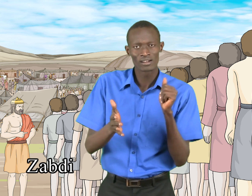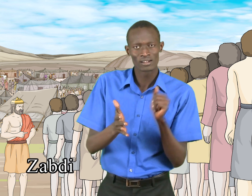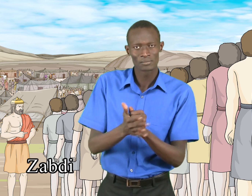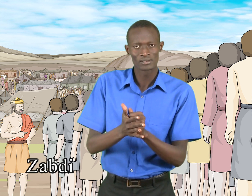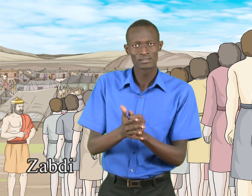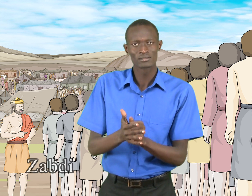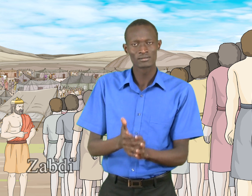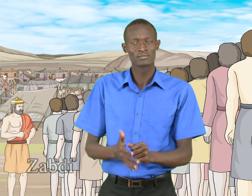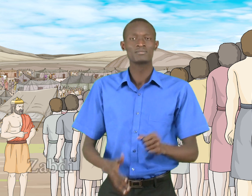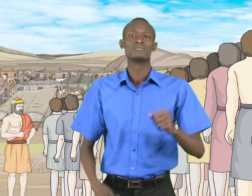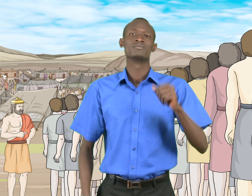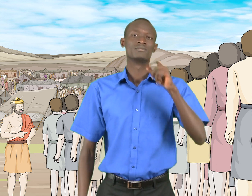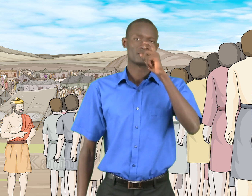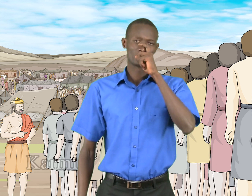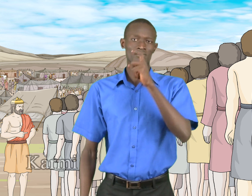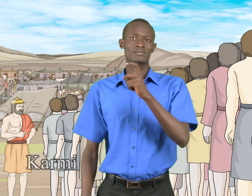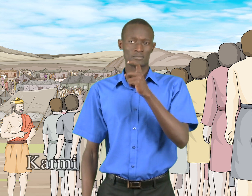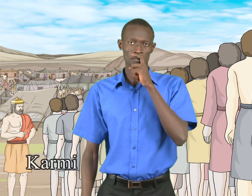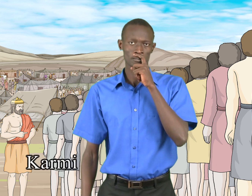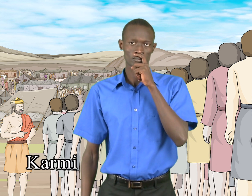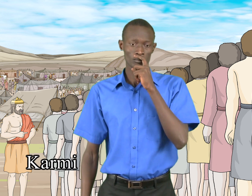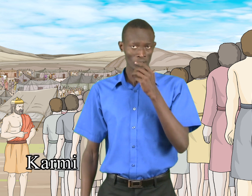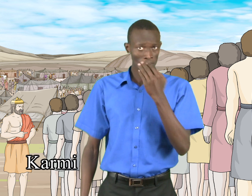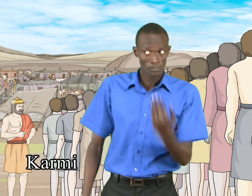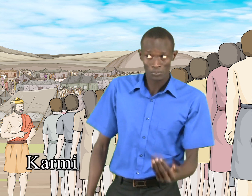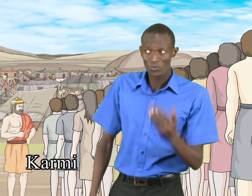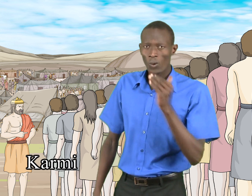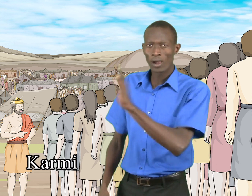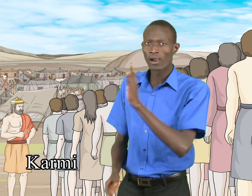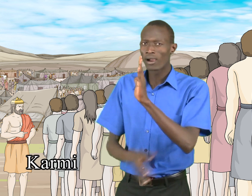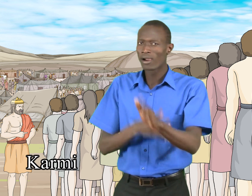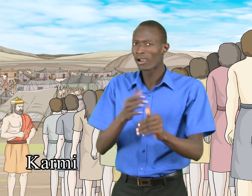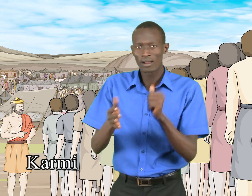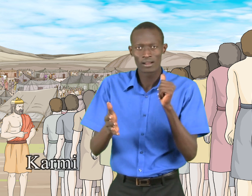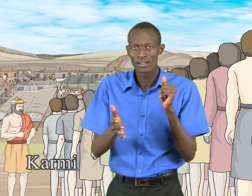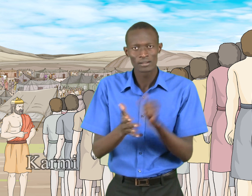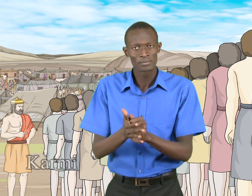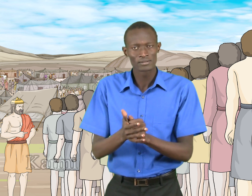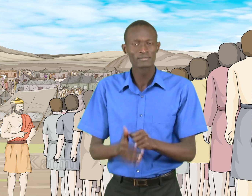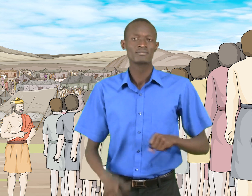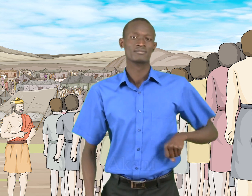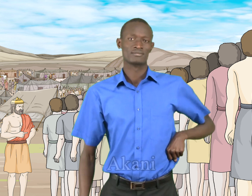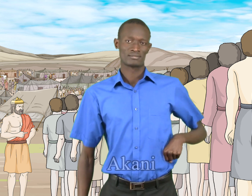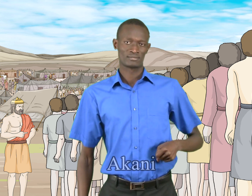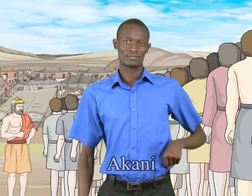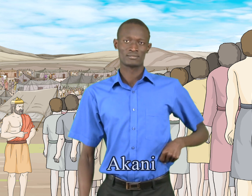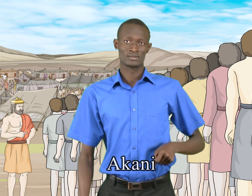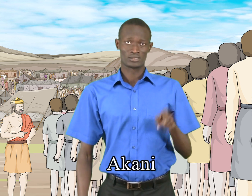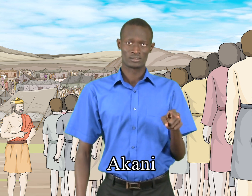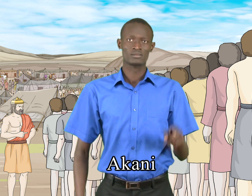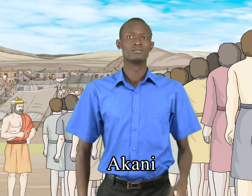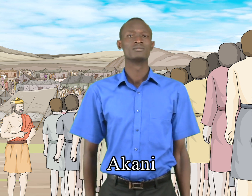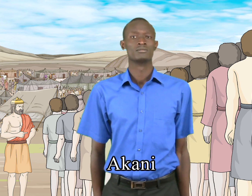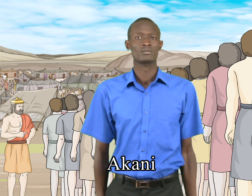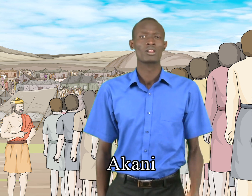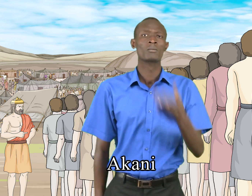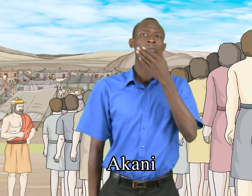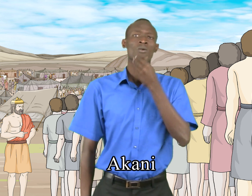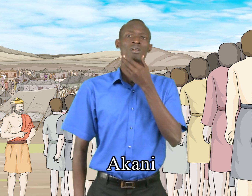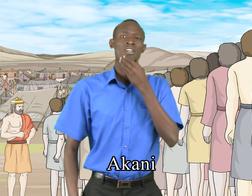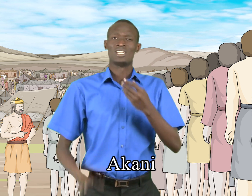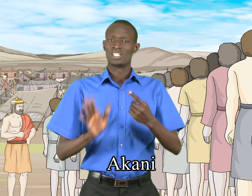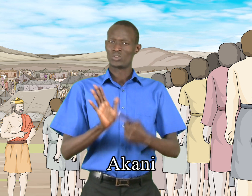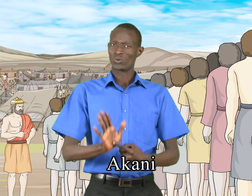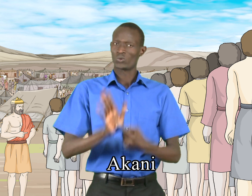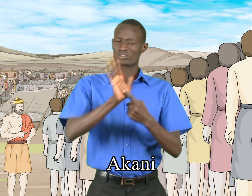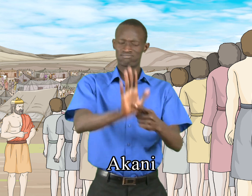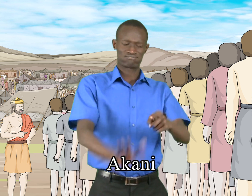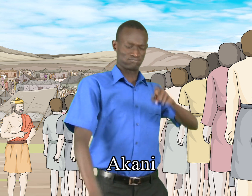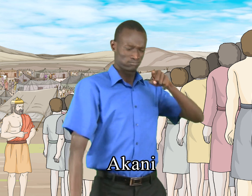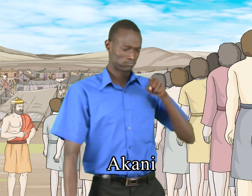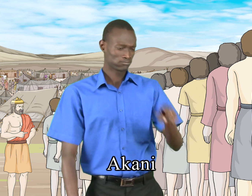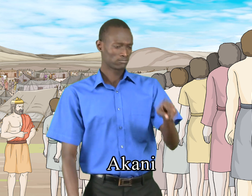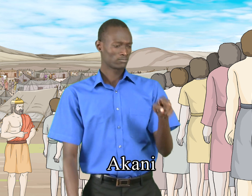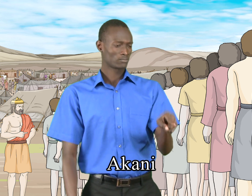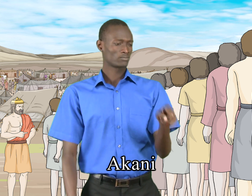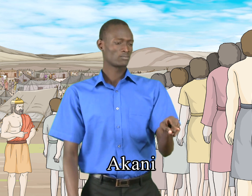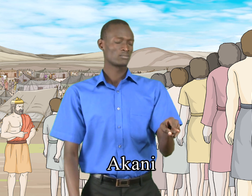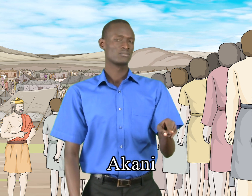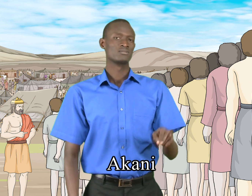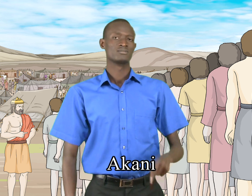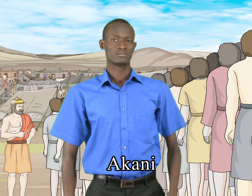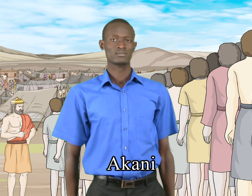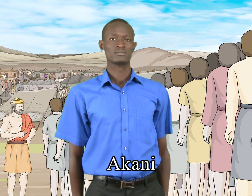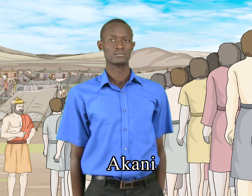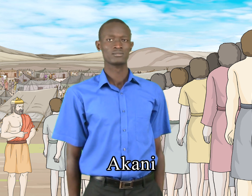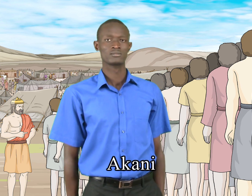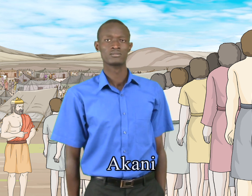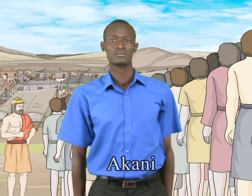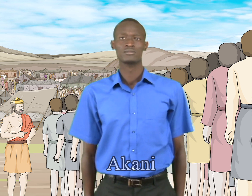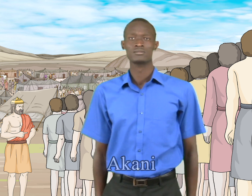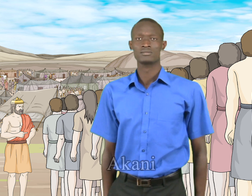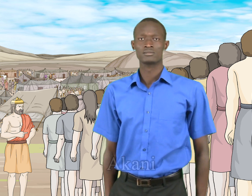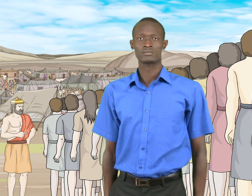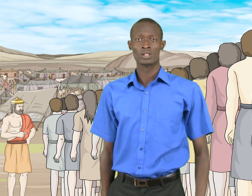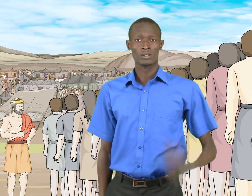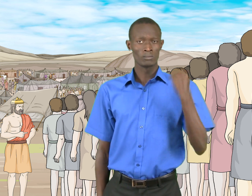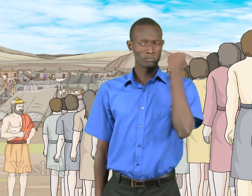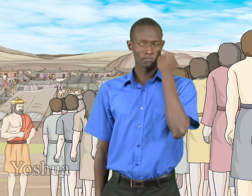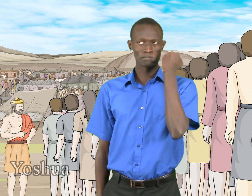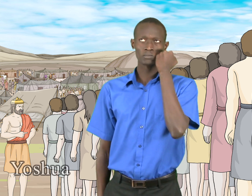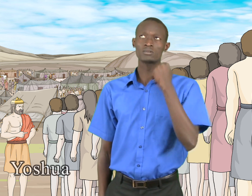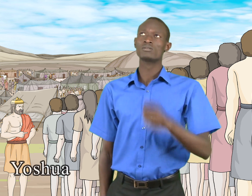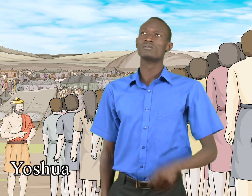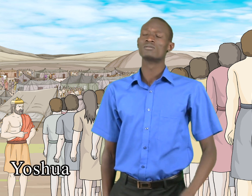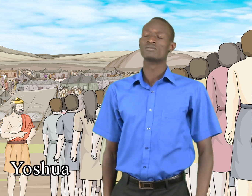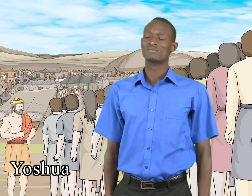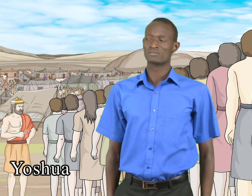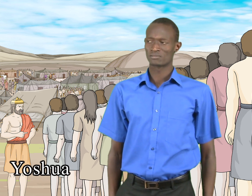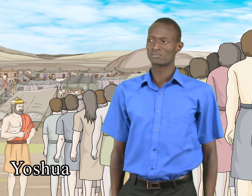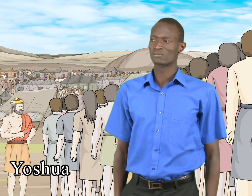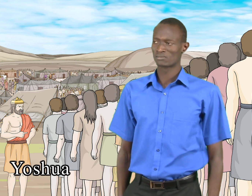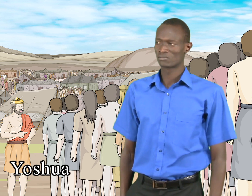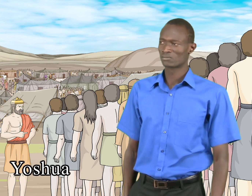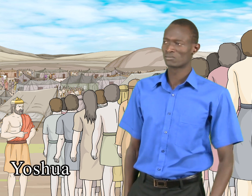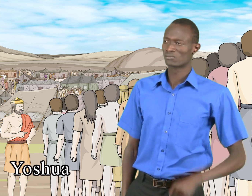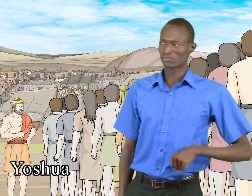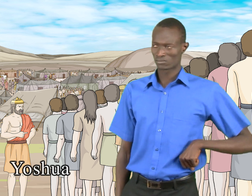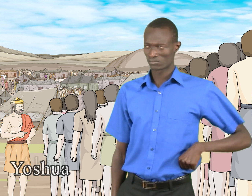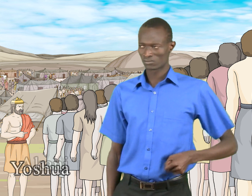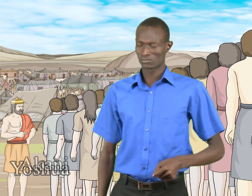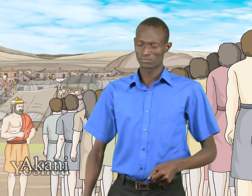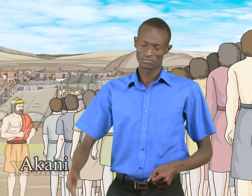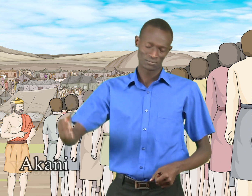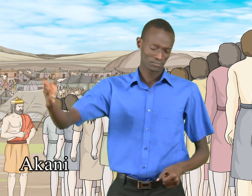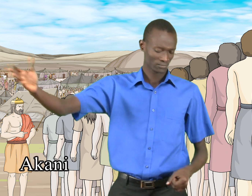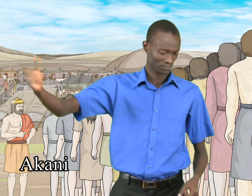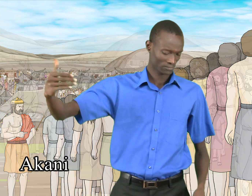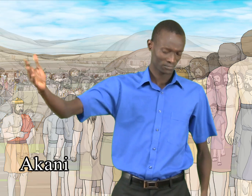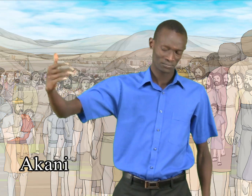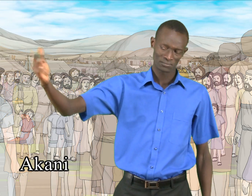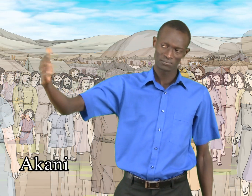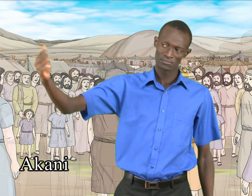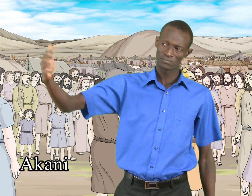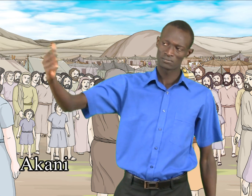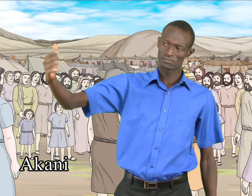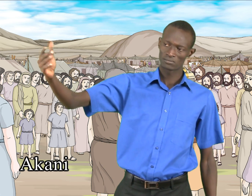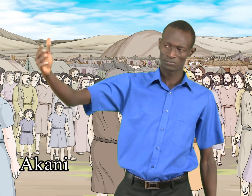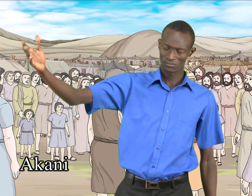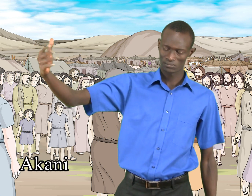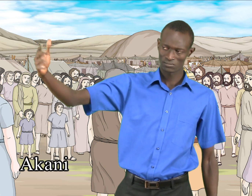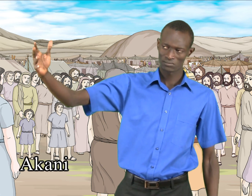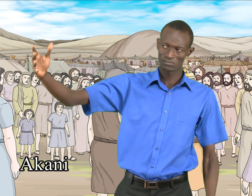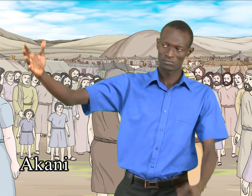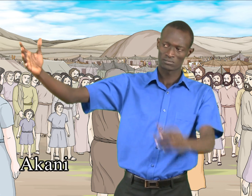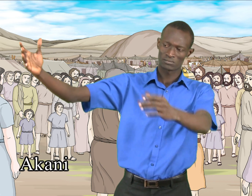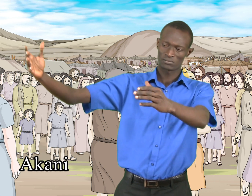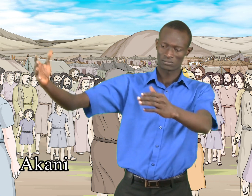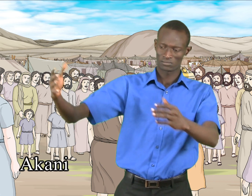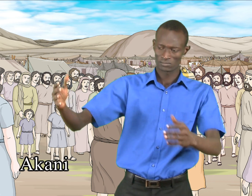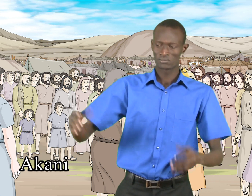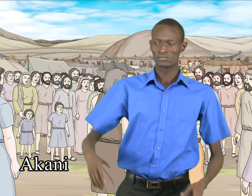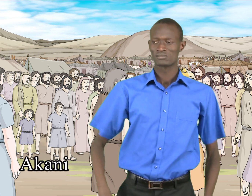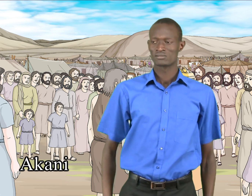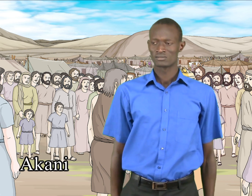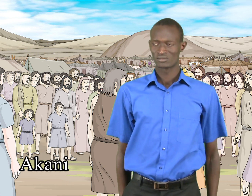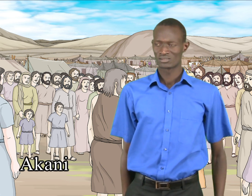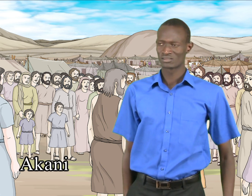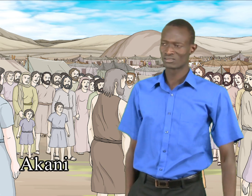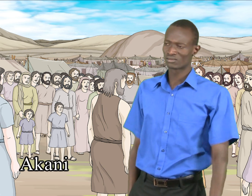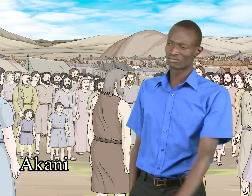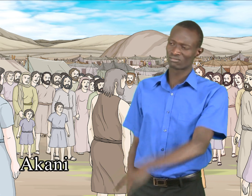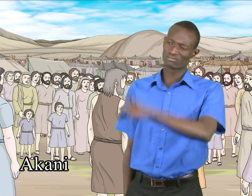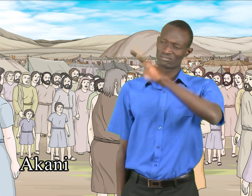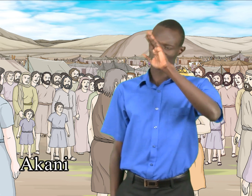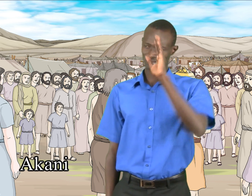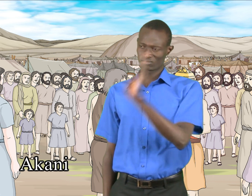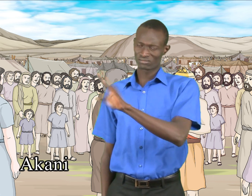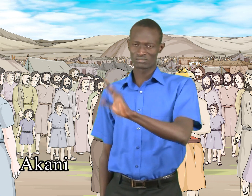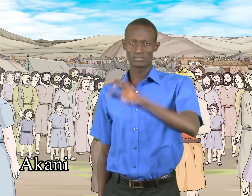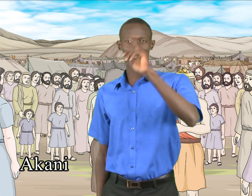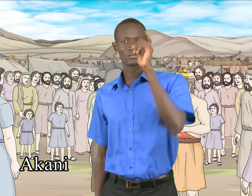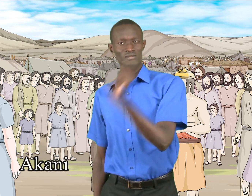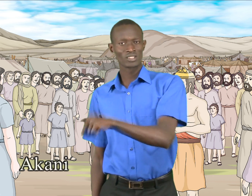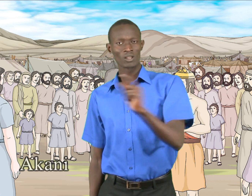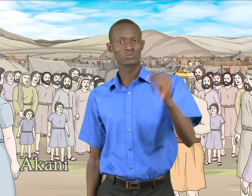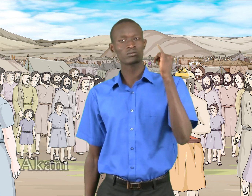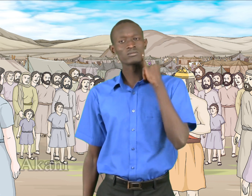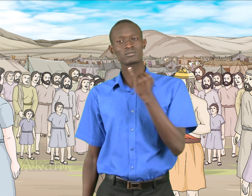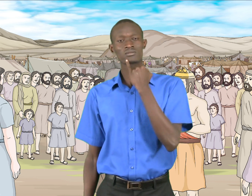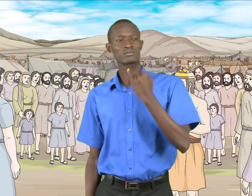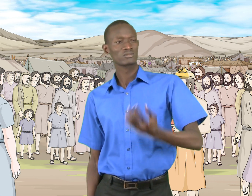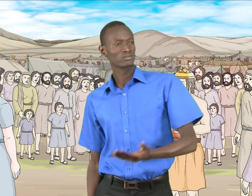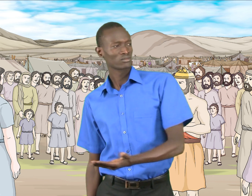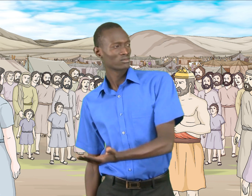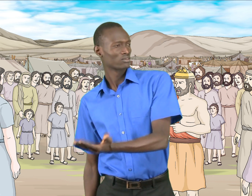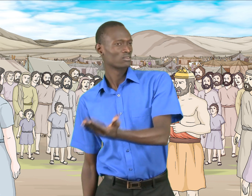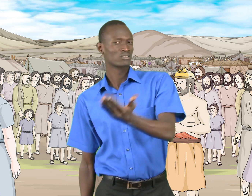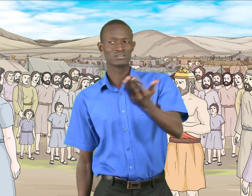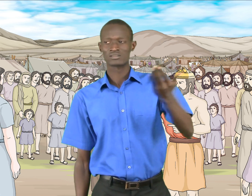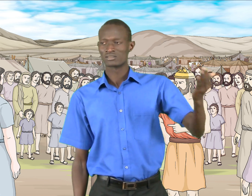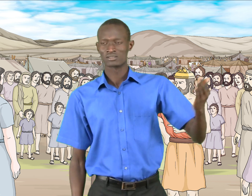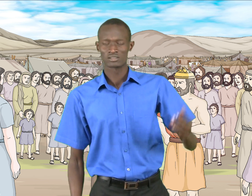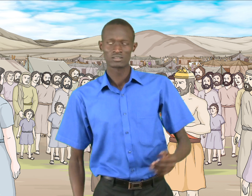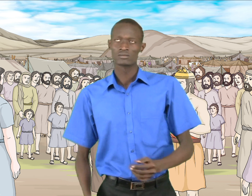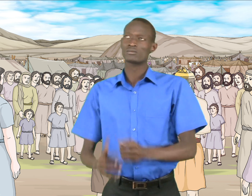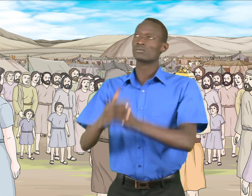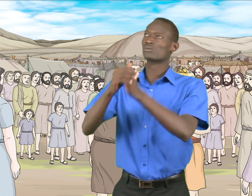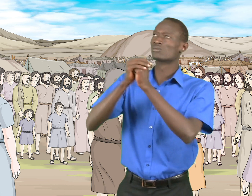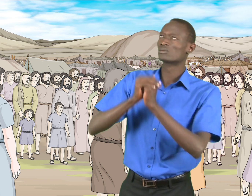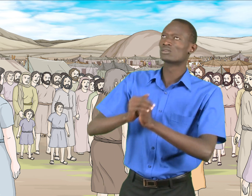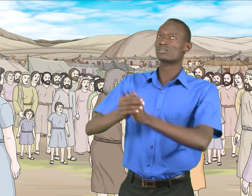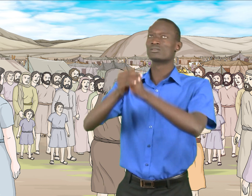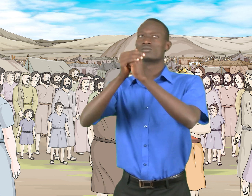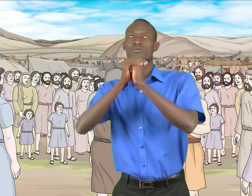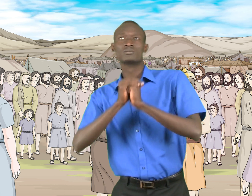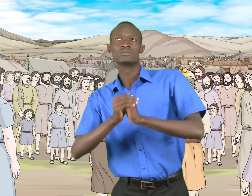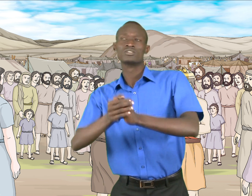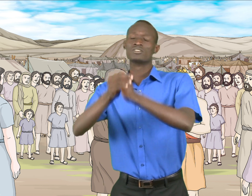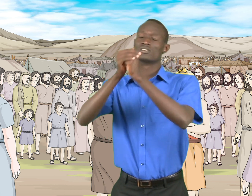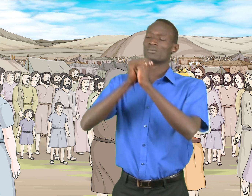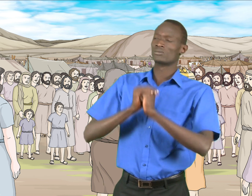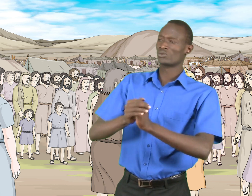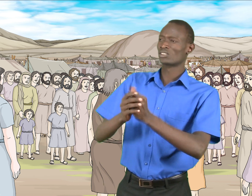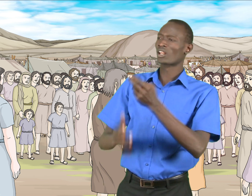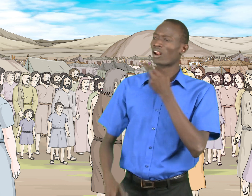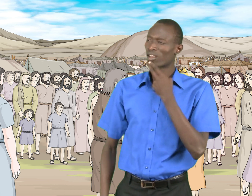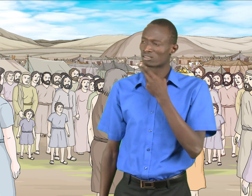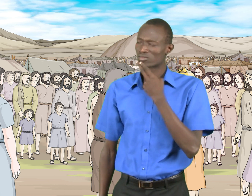And he had the family of Zabdi come forward man by man, and Achan son of Carmi, the son of Zabdi, the son of Zerah, of the tribe of Judah, was selected.